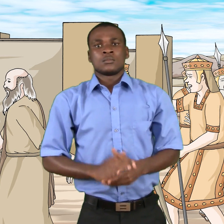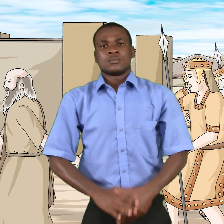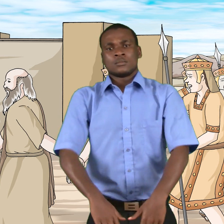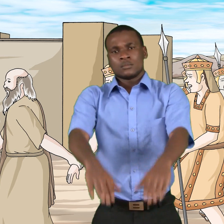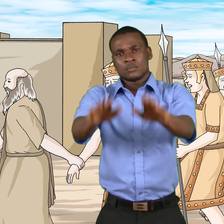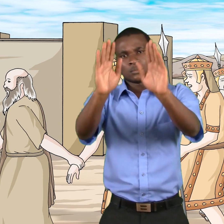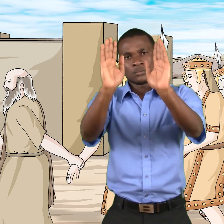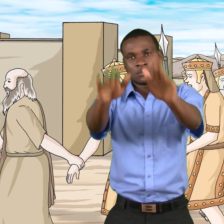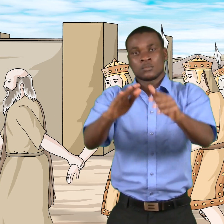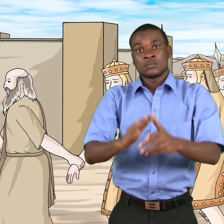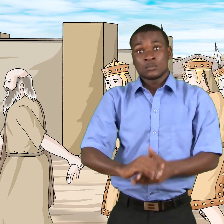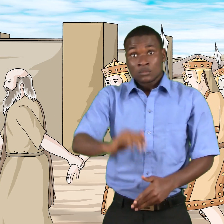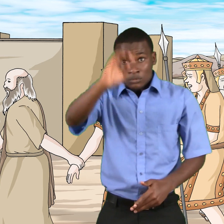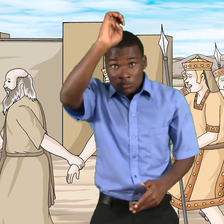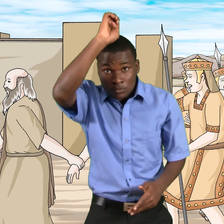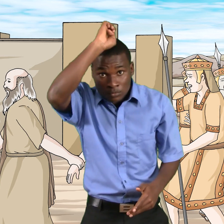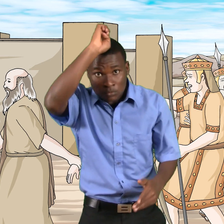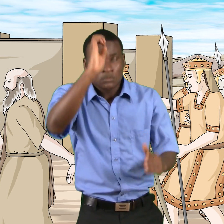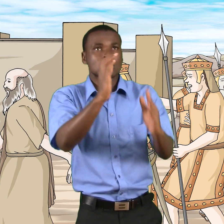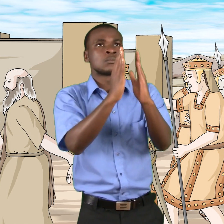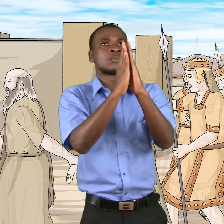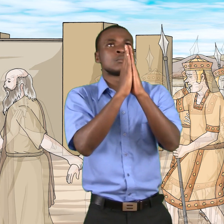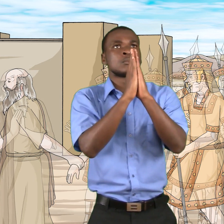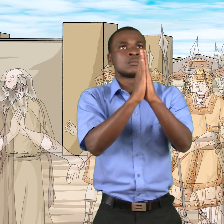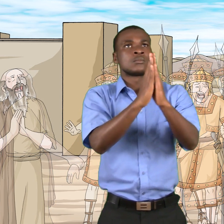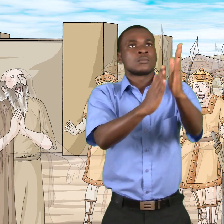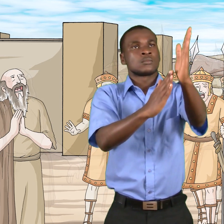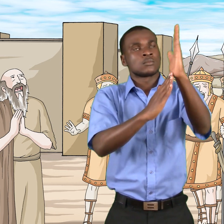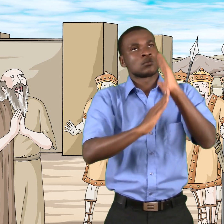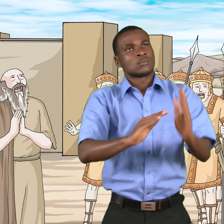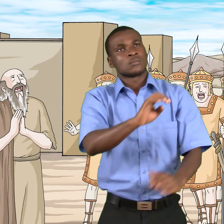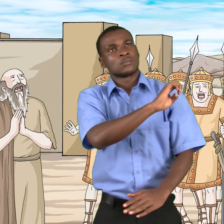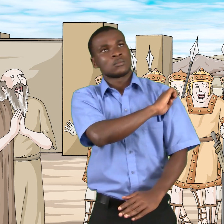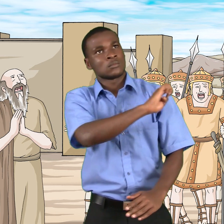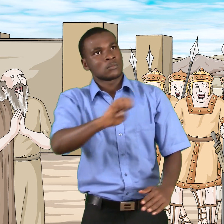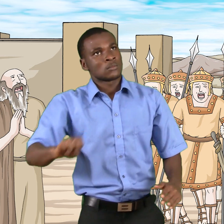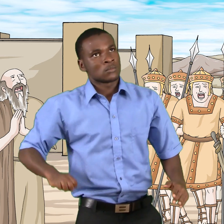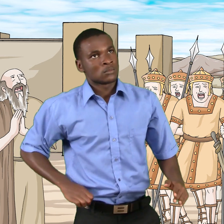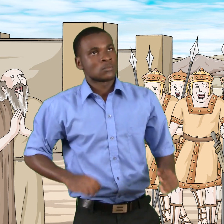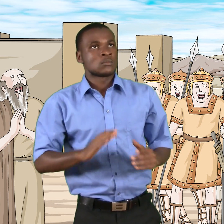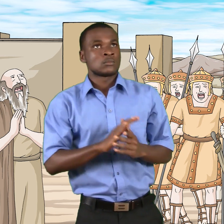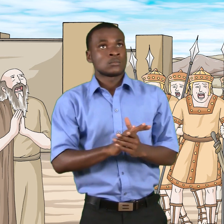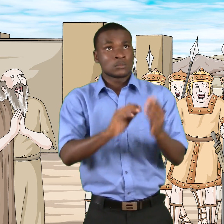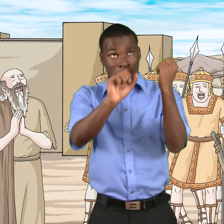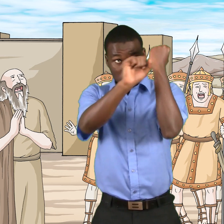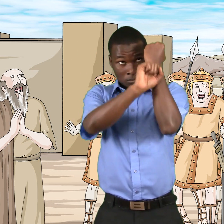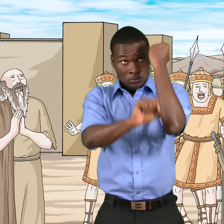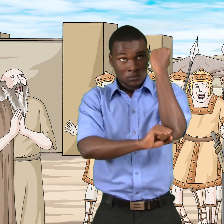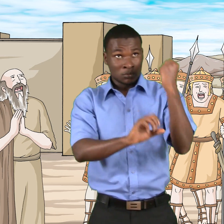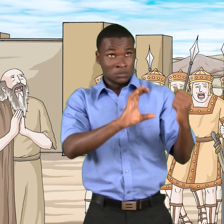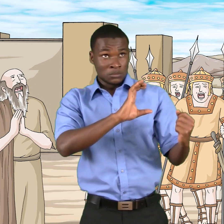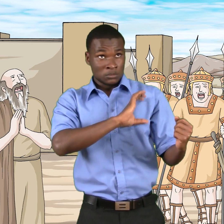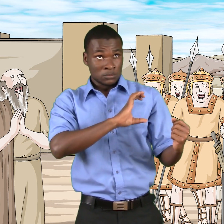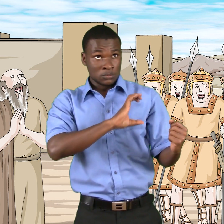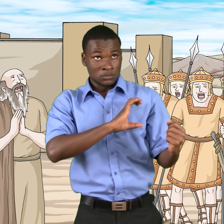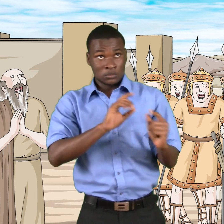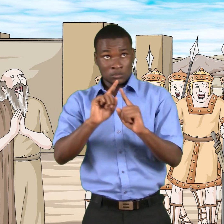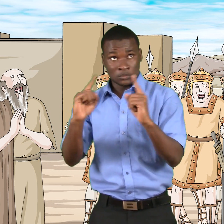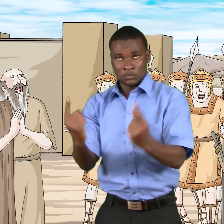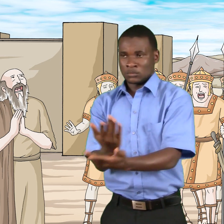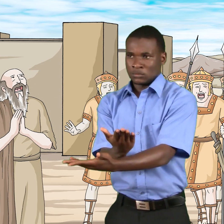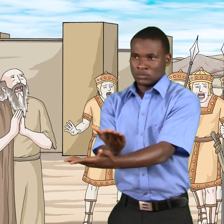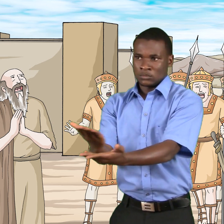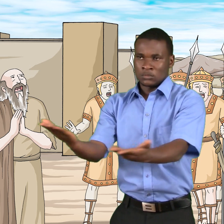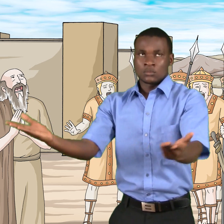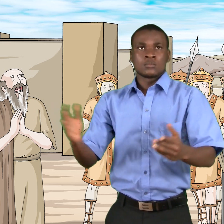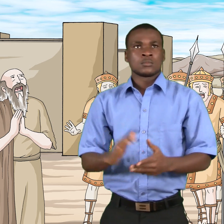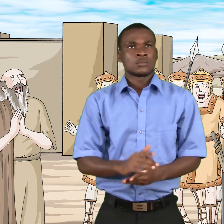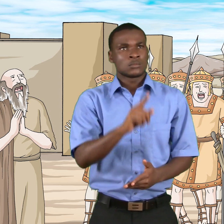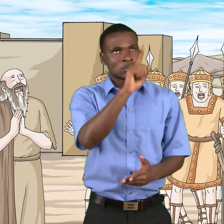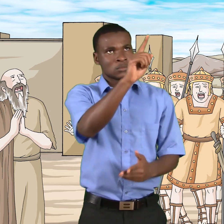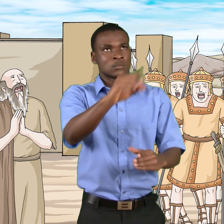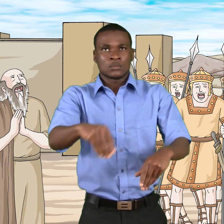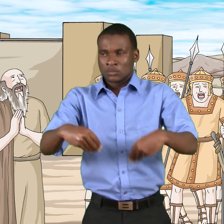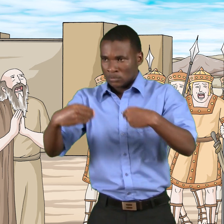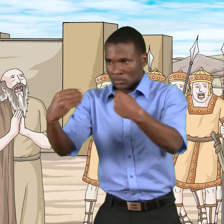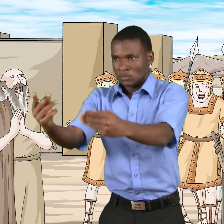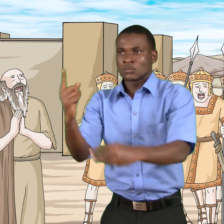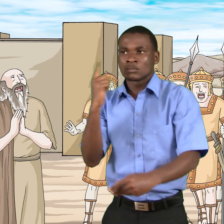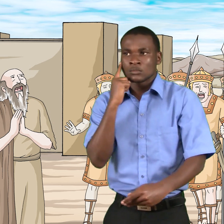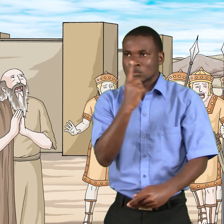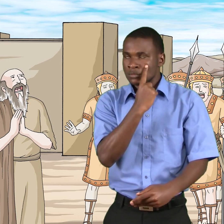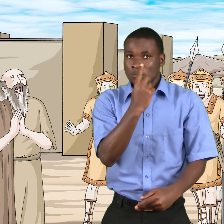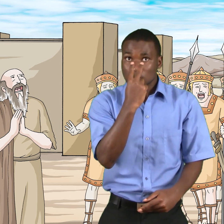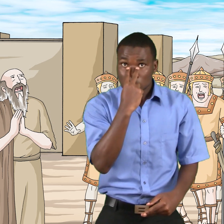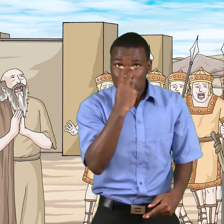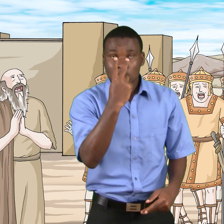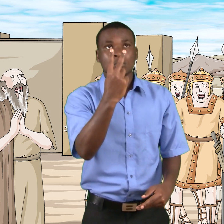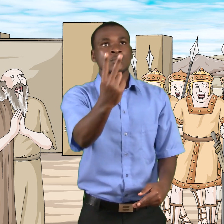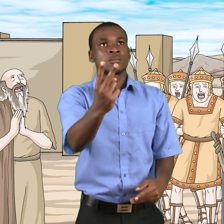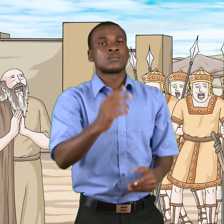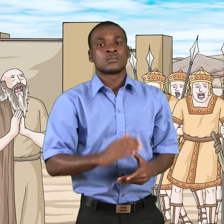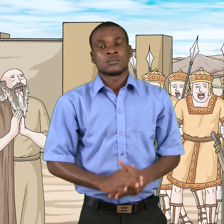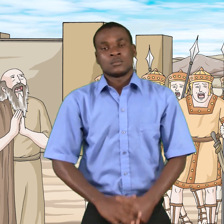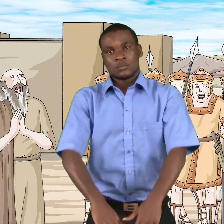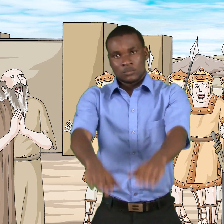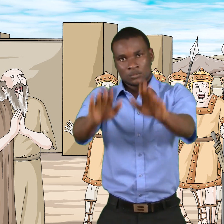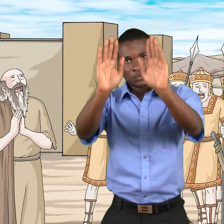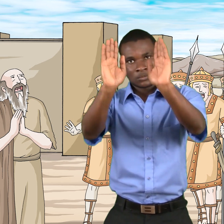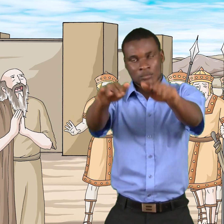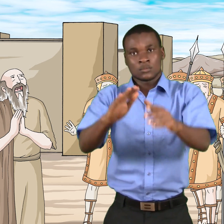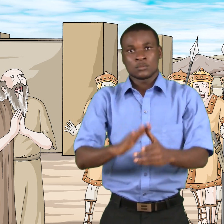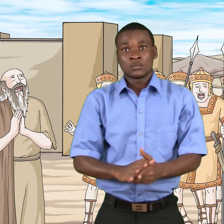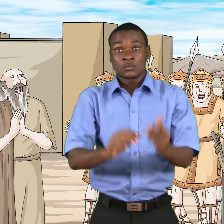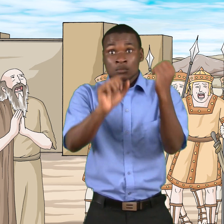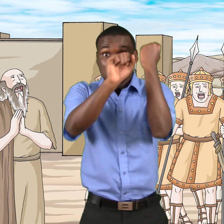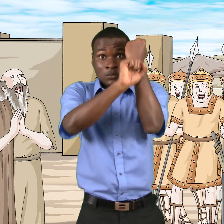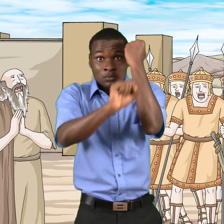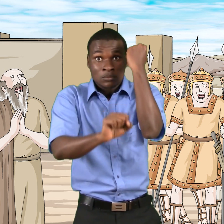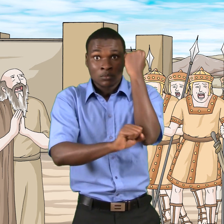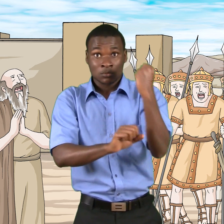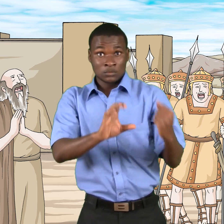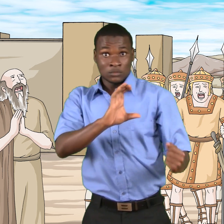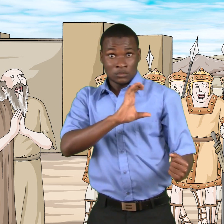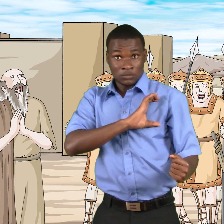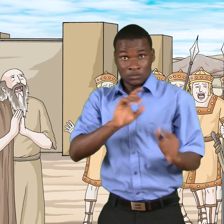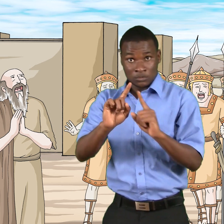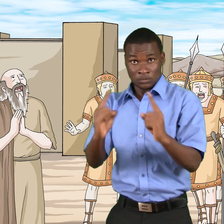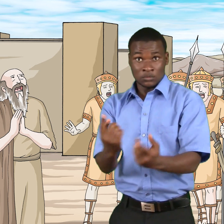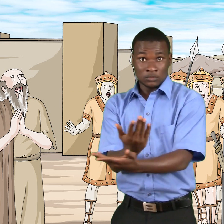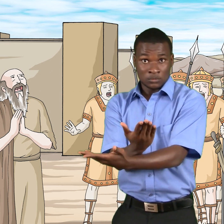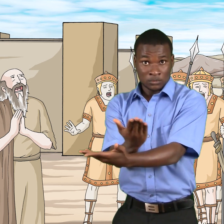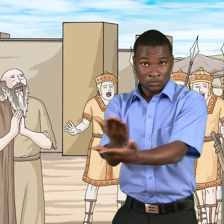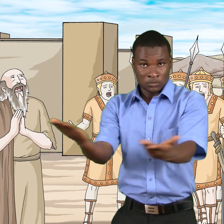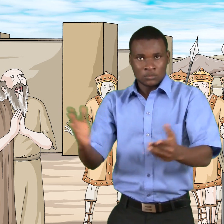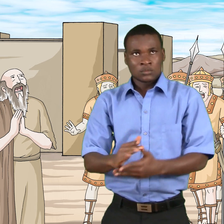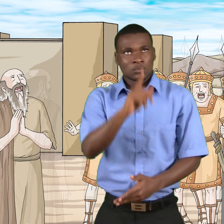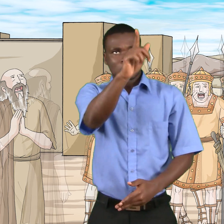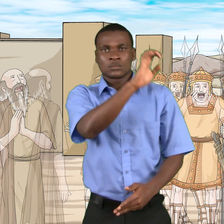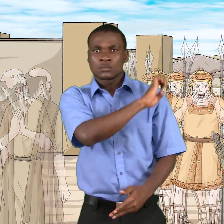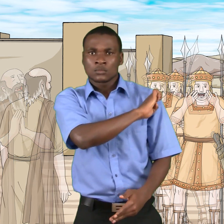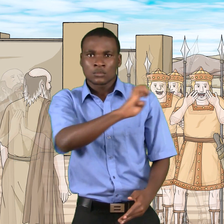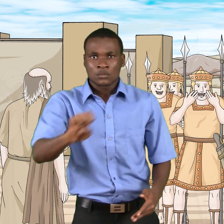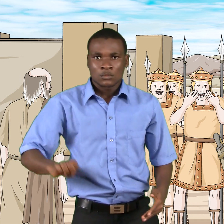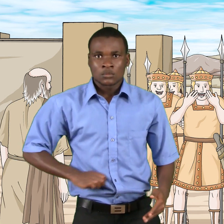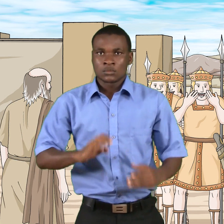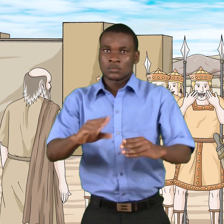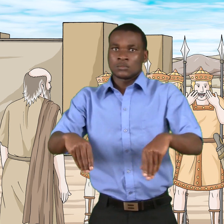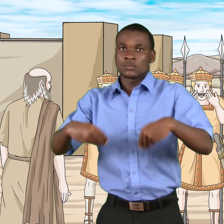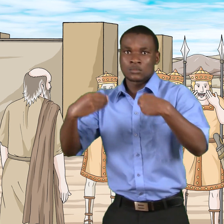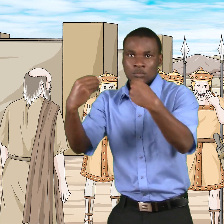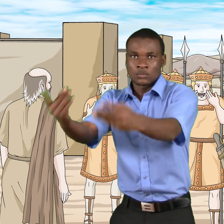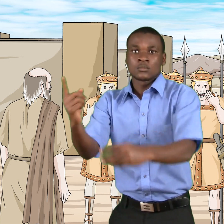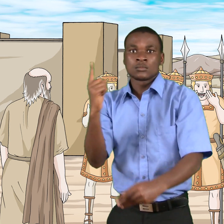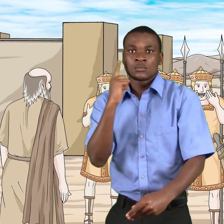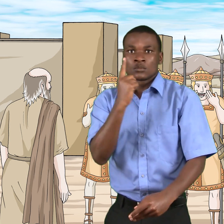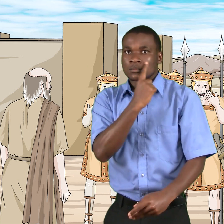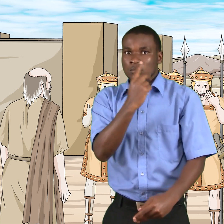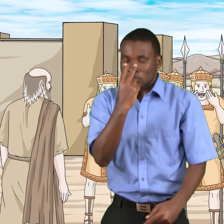When they had entered Samaria, Elisha said, “O LORD, open the eyes of these men that they may see.”